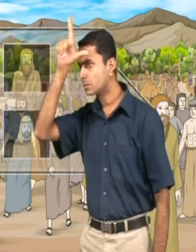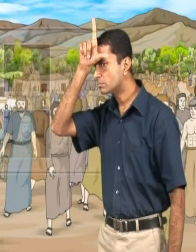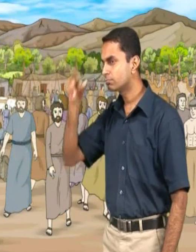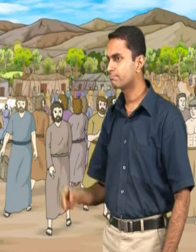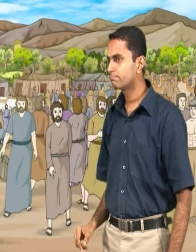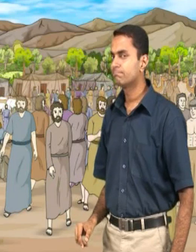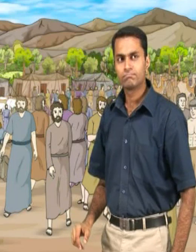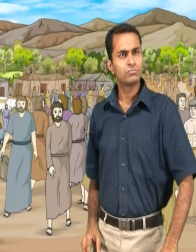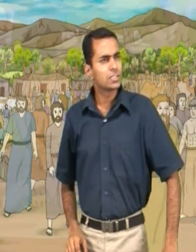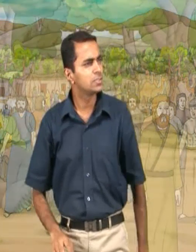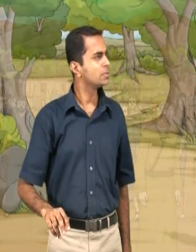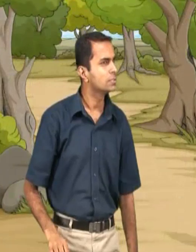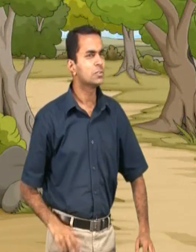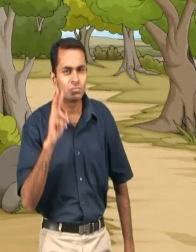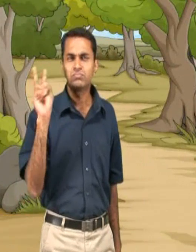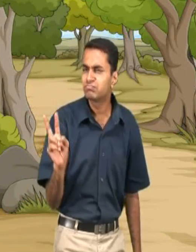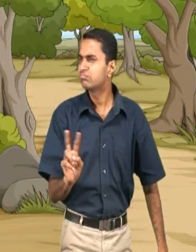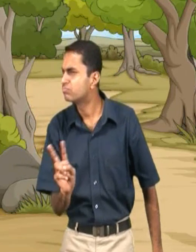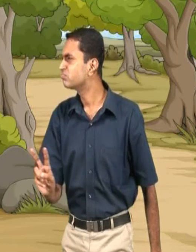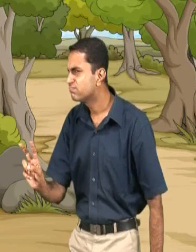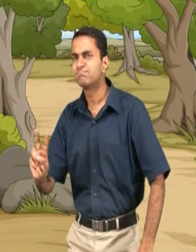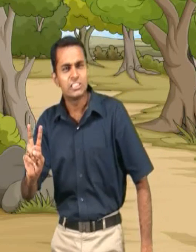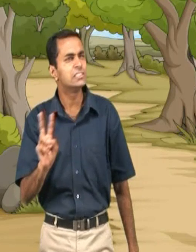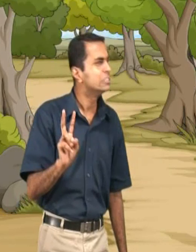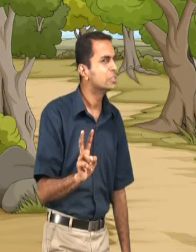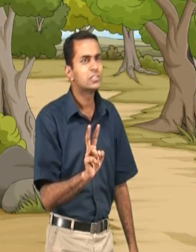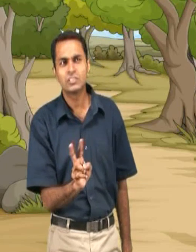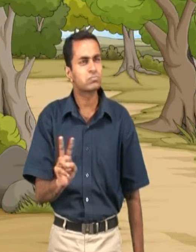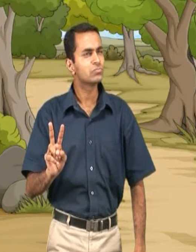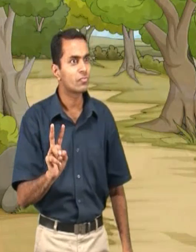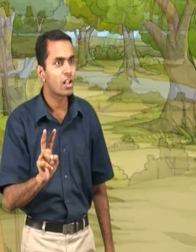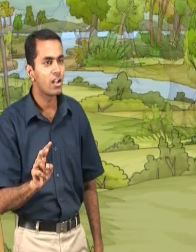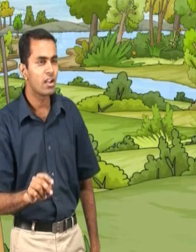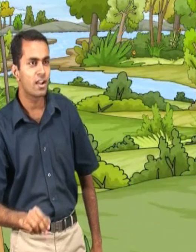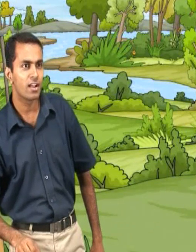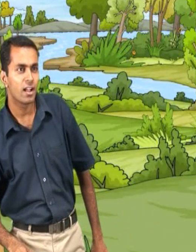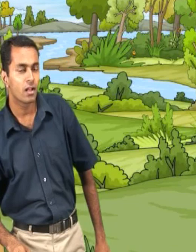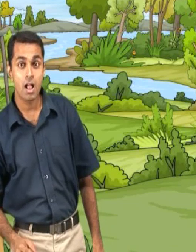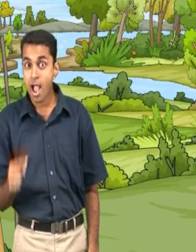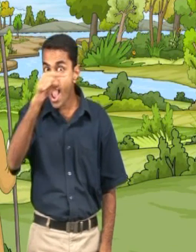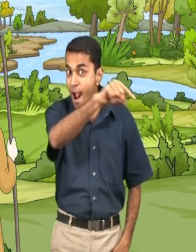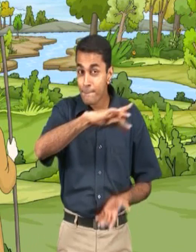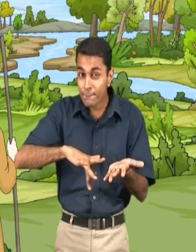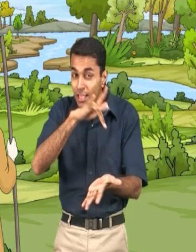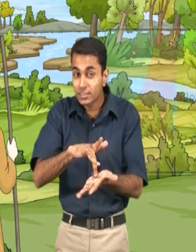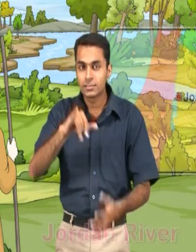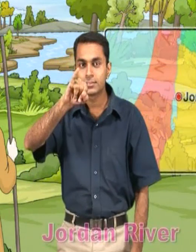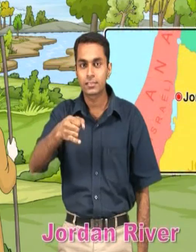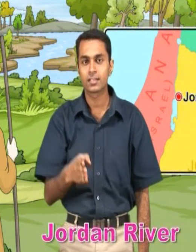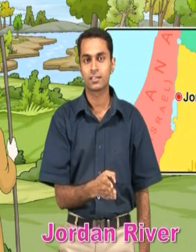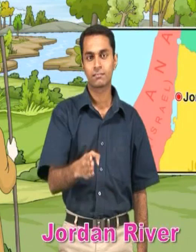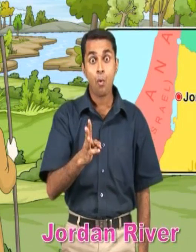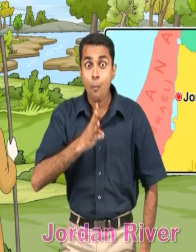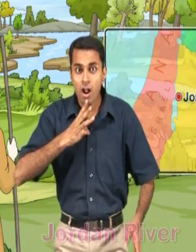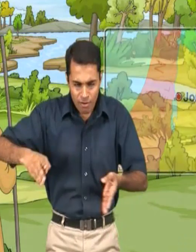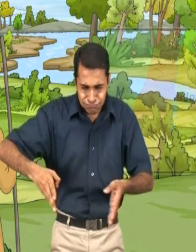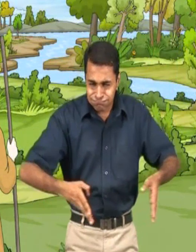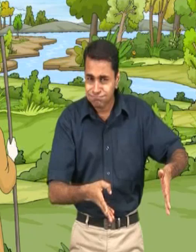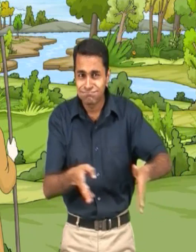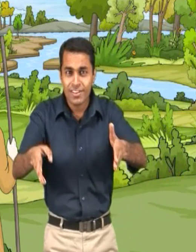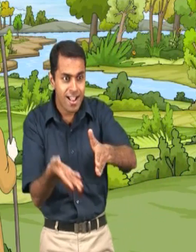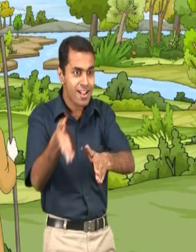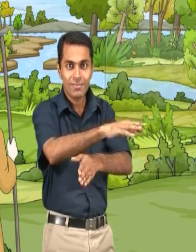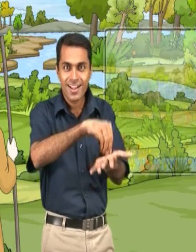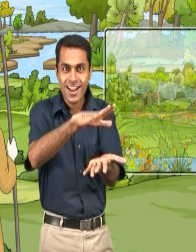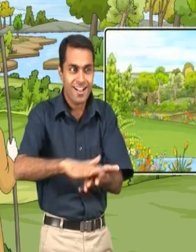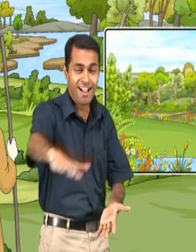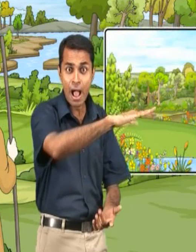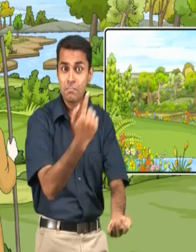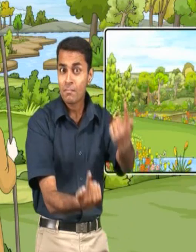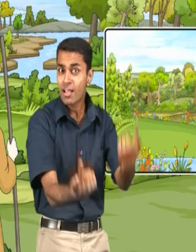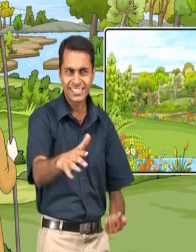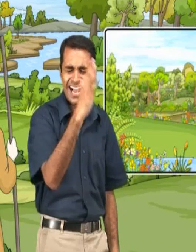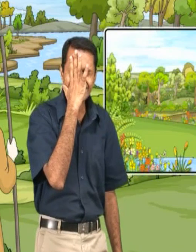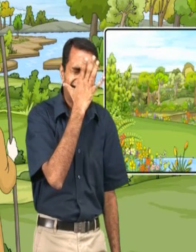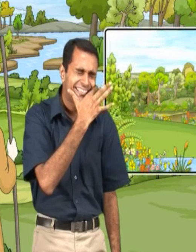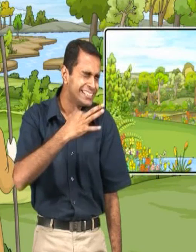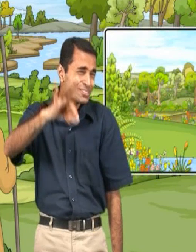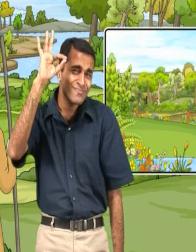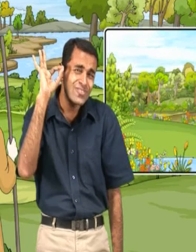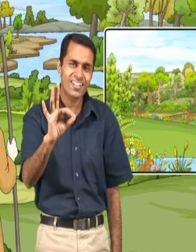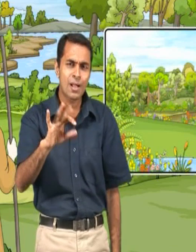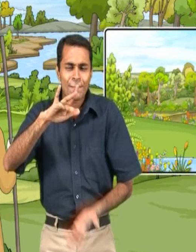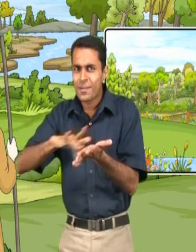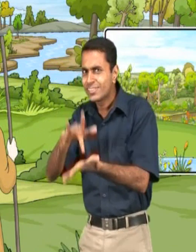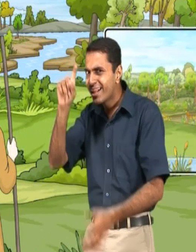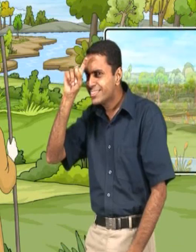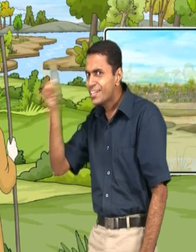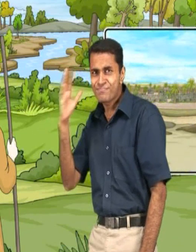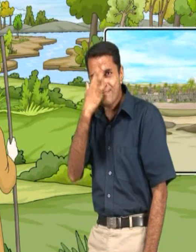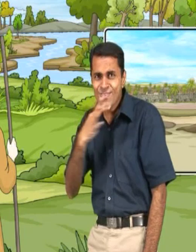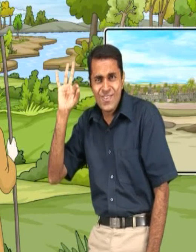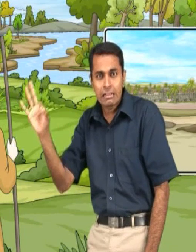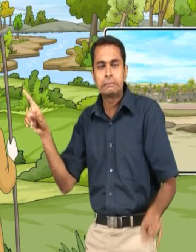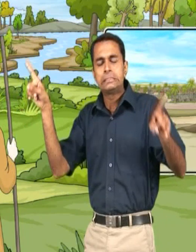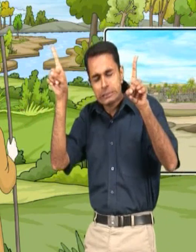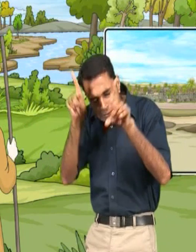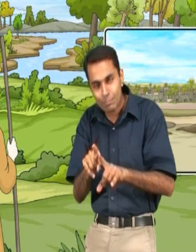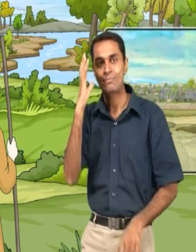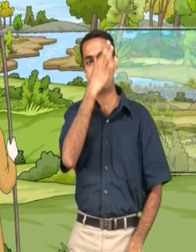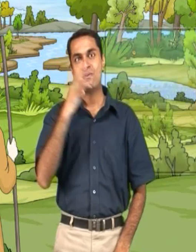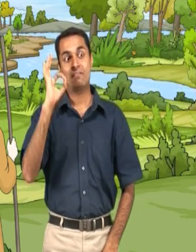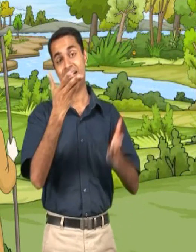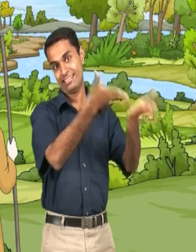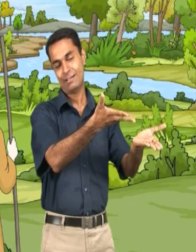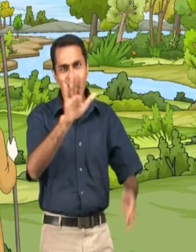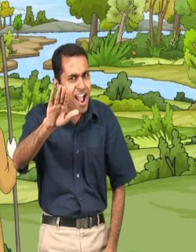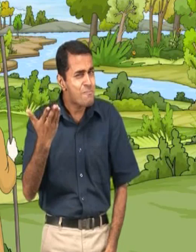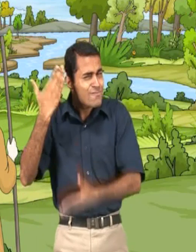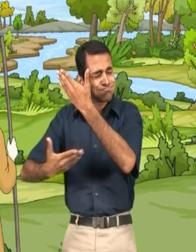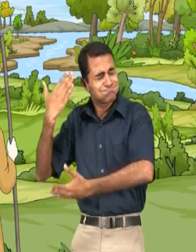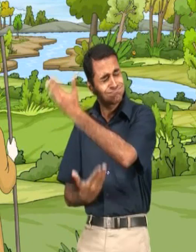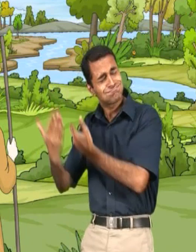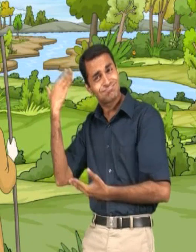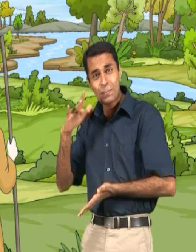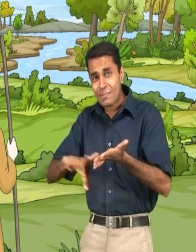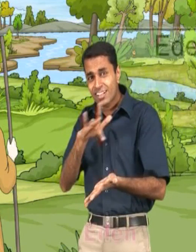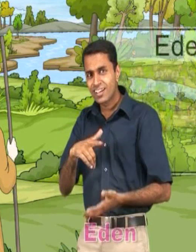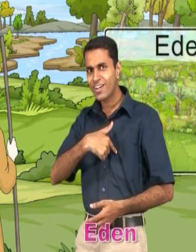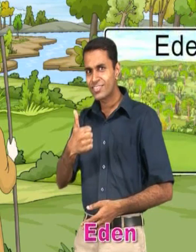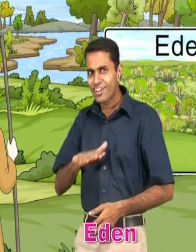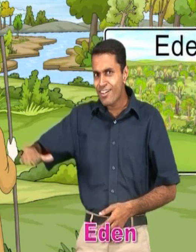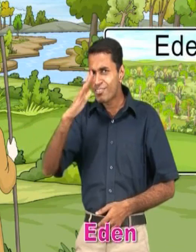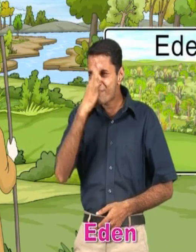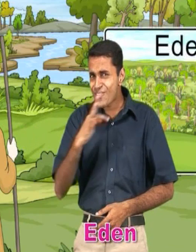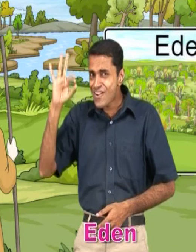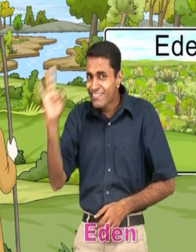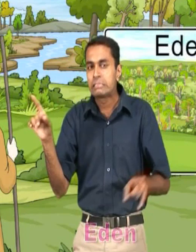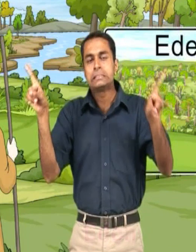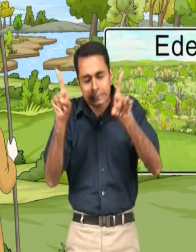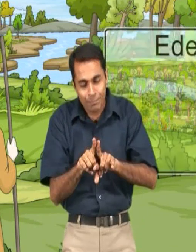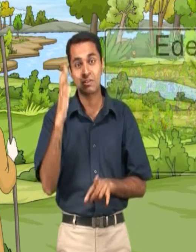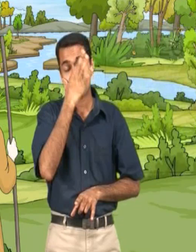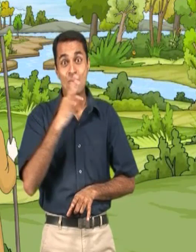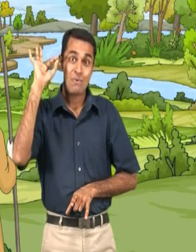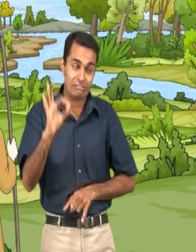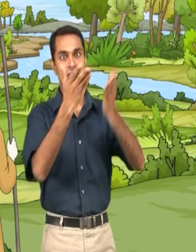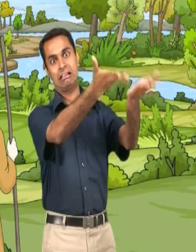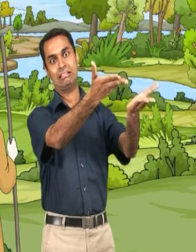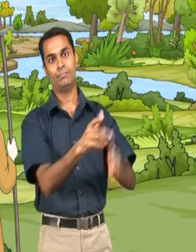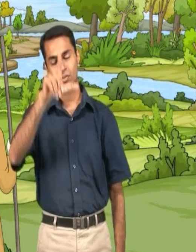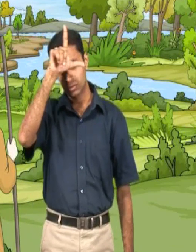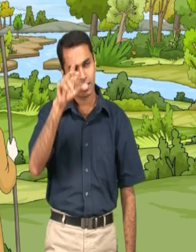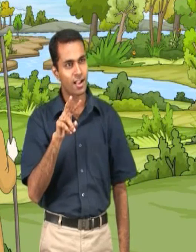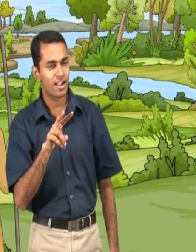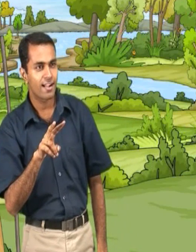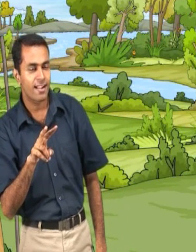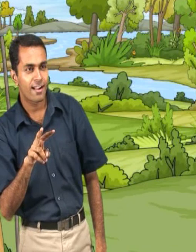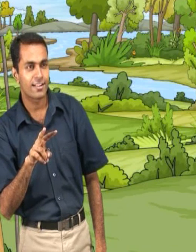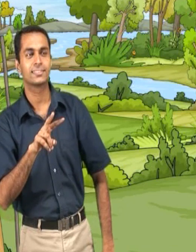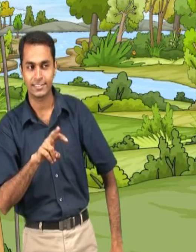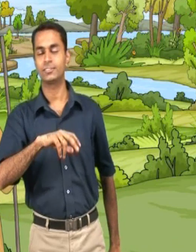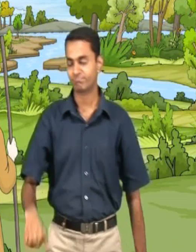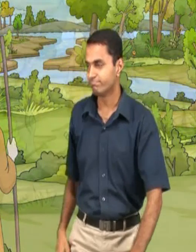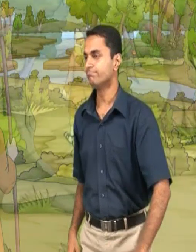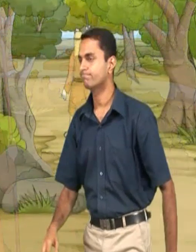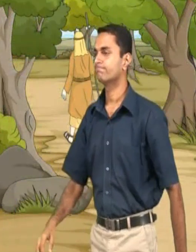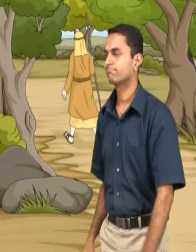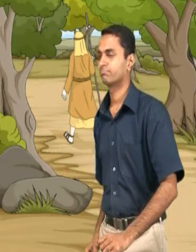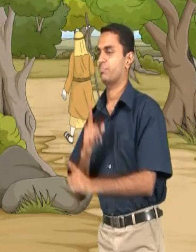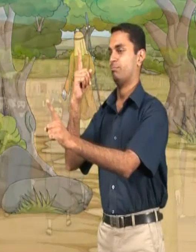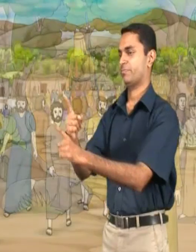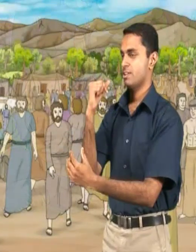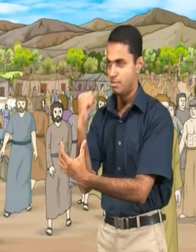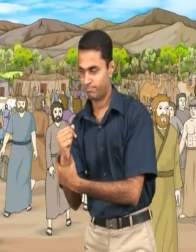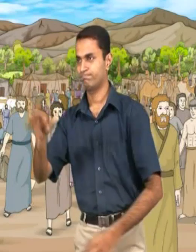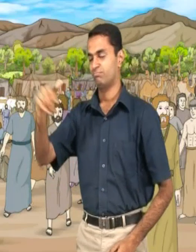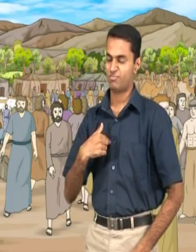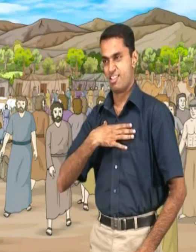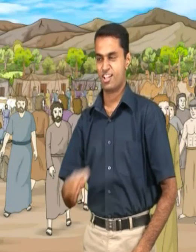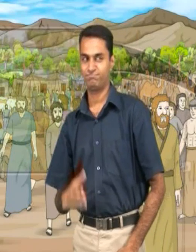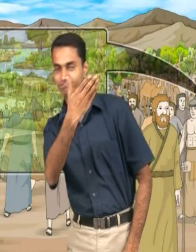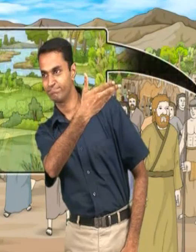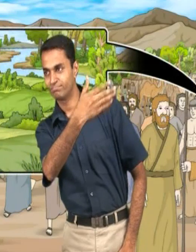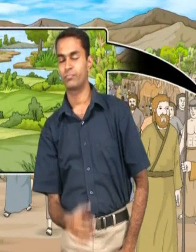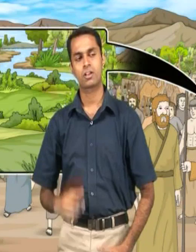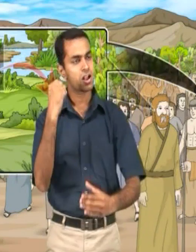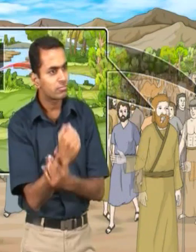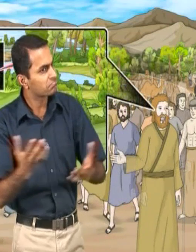And Lot looked out and saw that the whole plain of the Jordan, all the way to Zoar, was well watered like the garden of the LORD, like the land of Egypt.